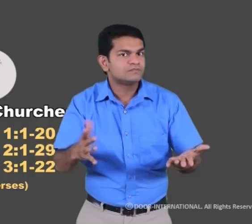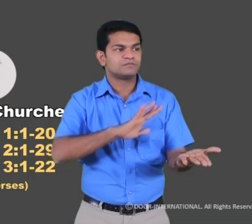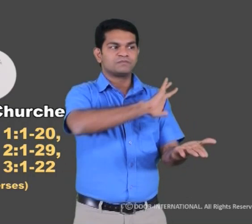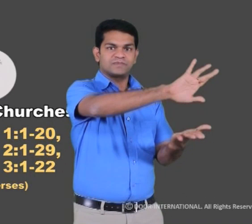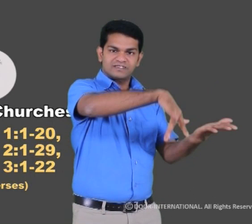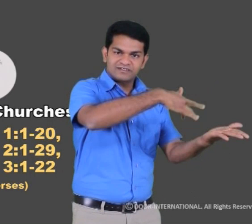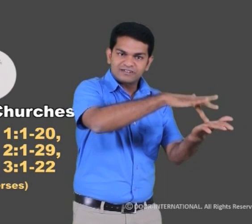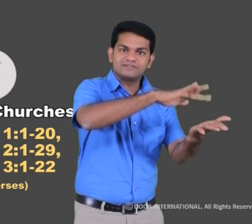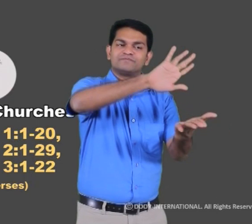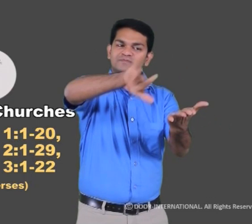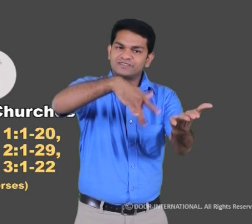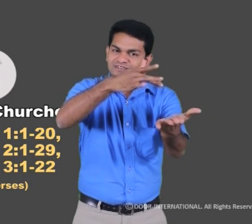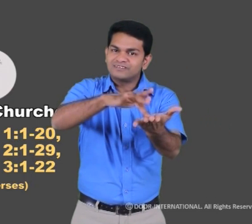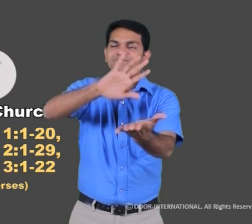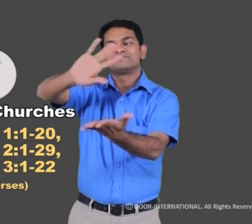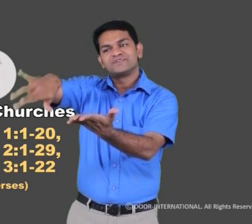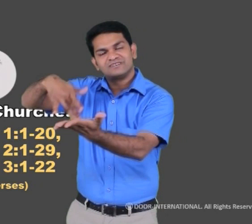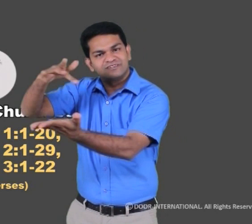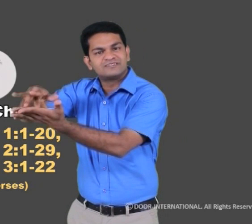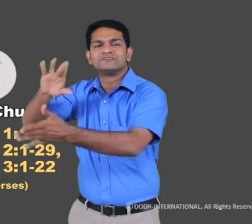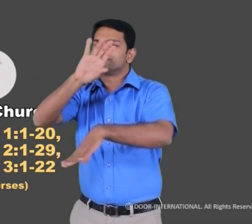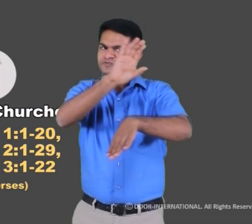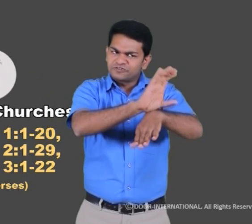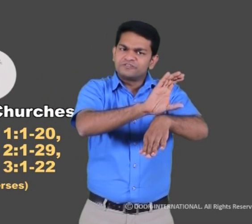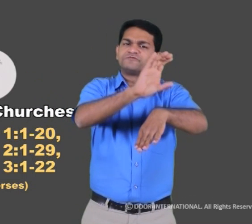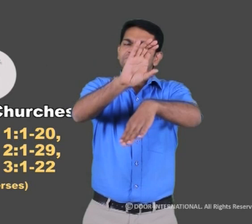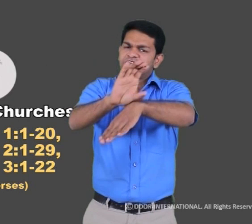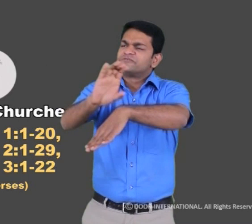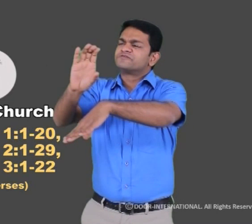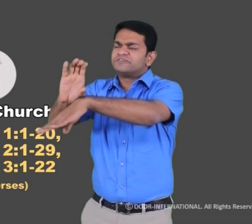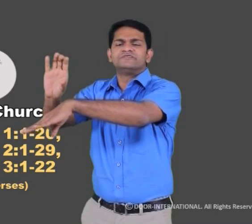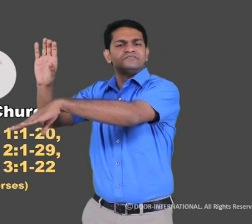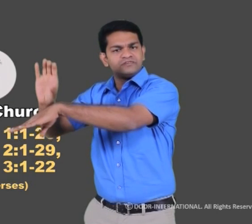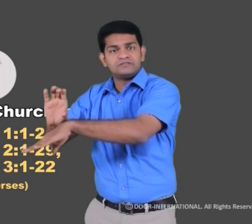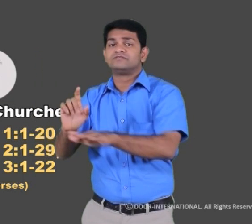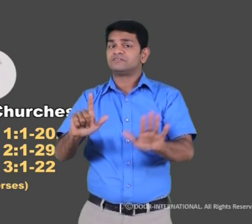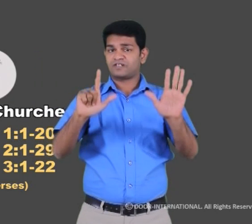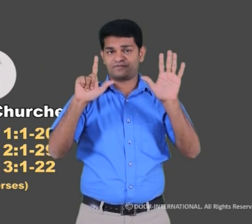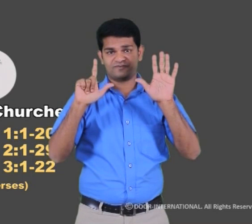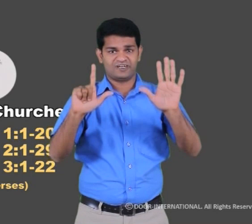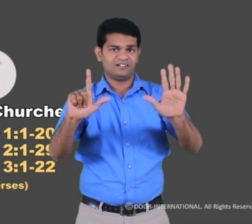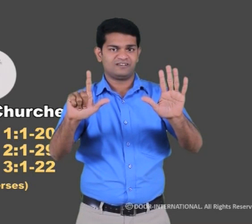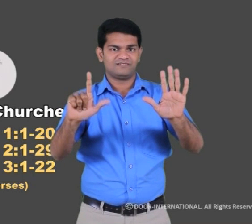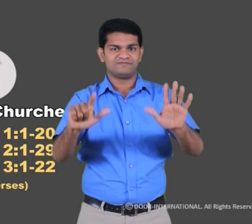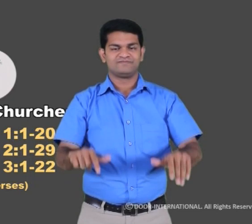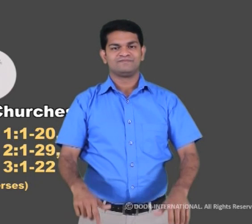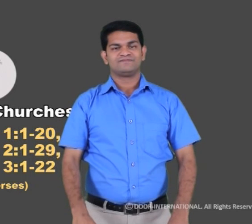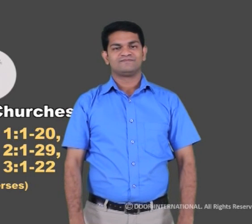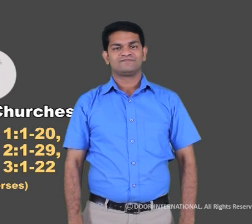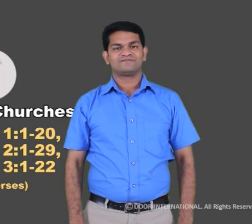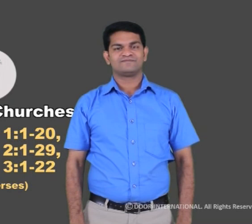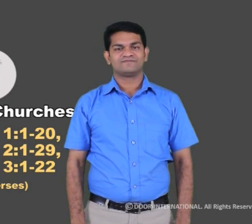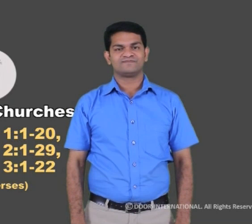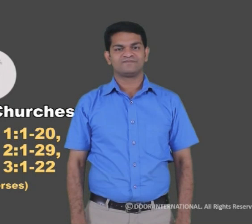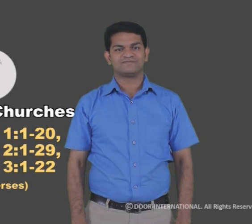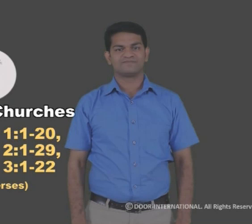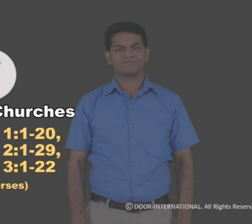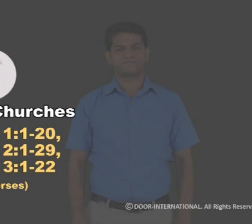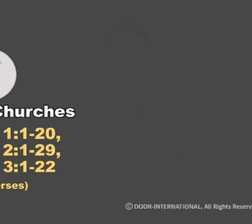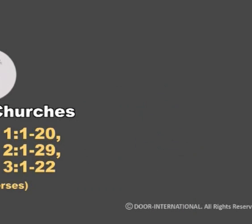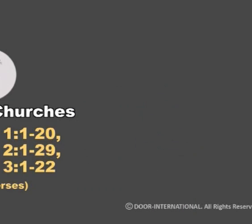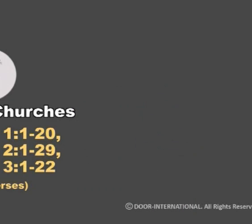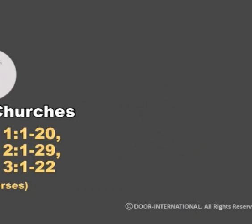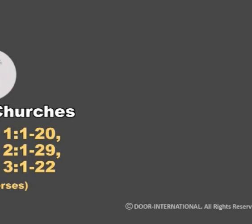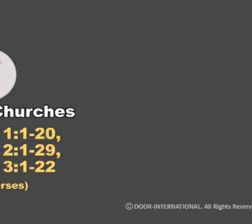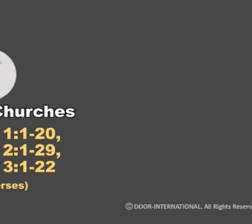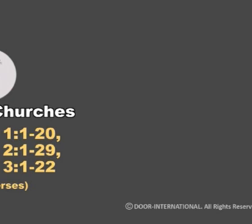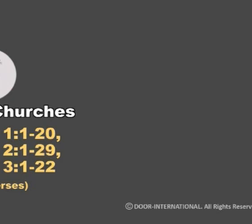The seven churches